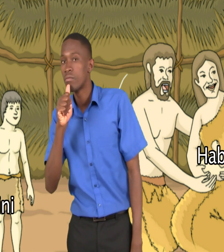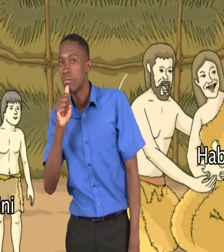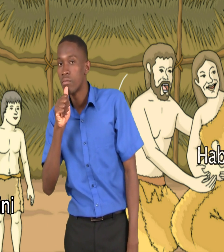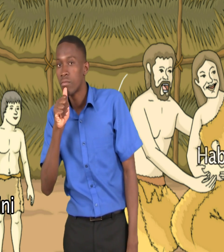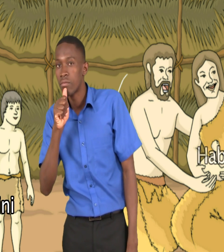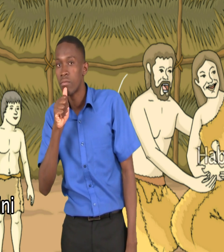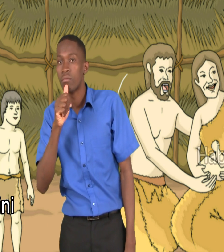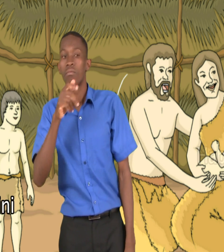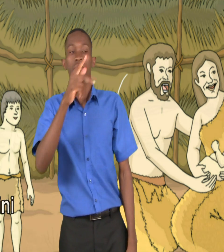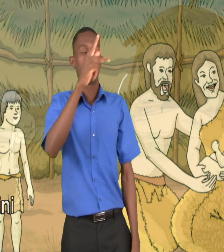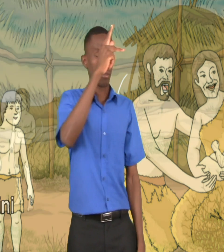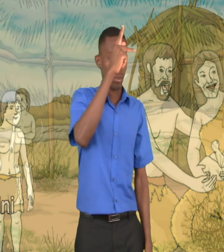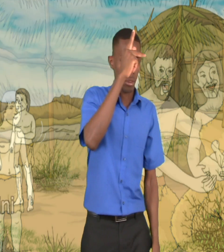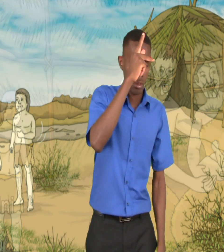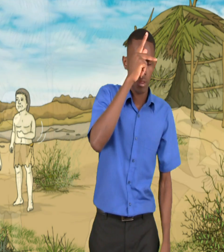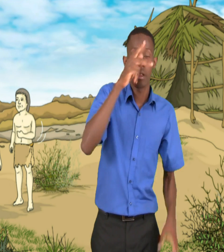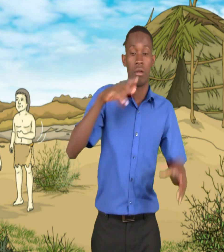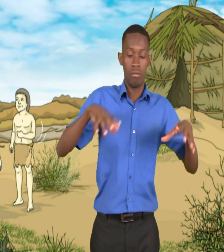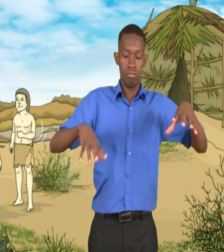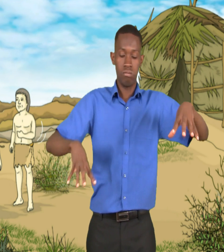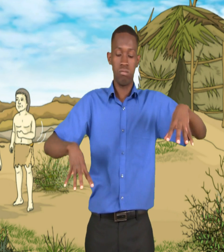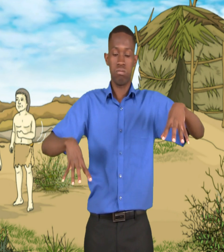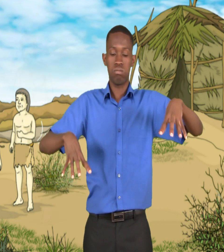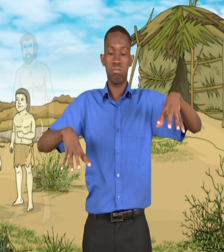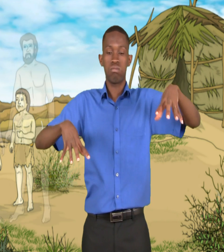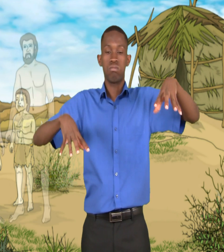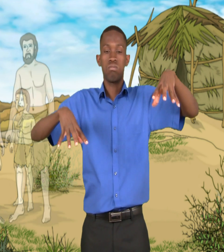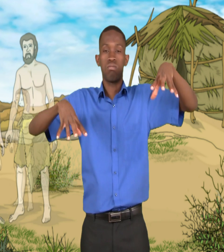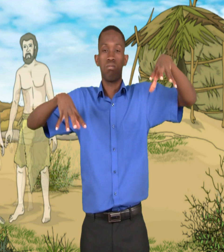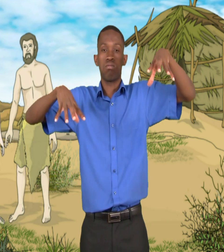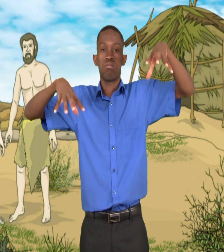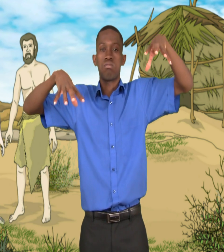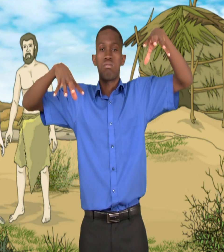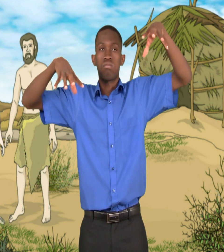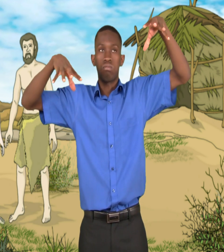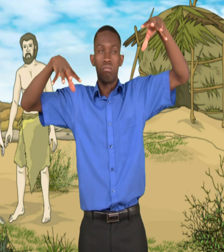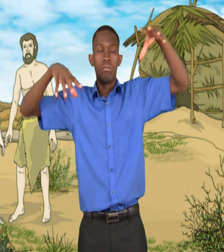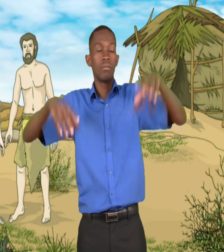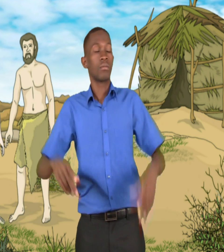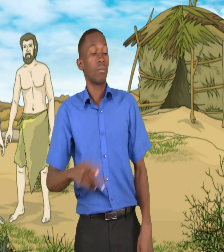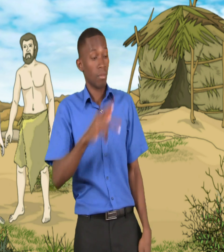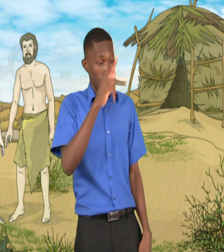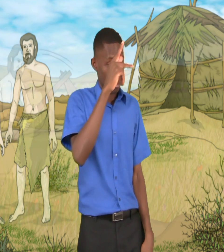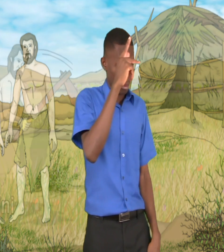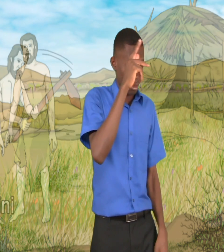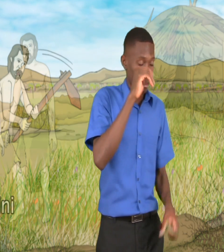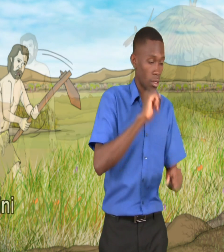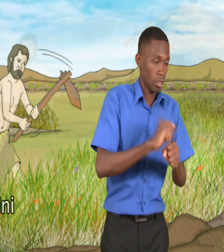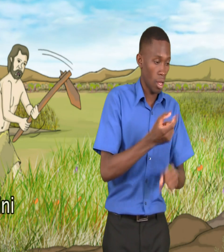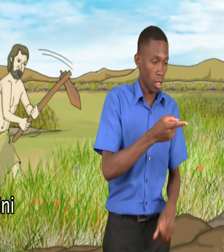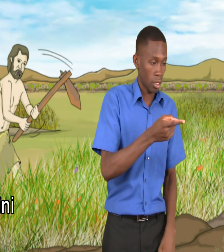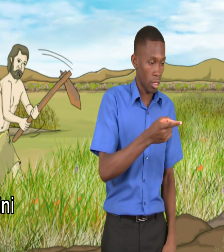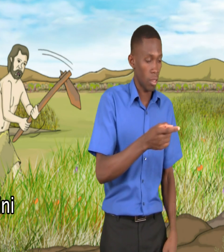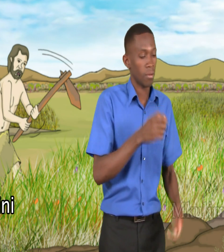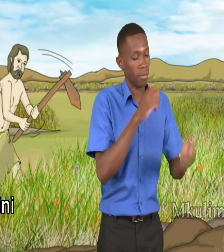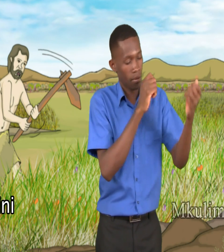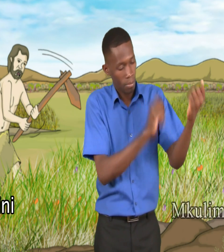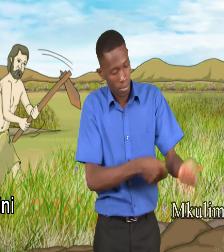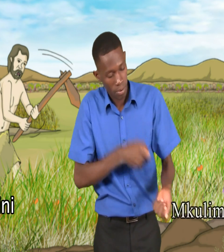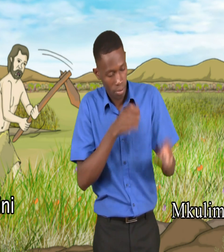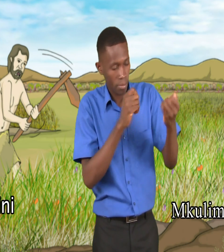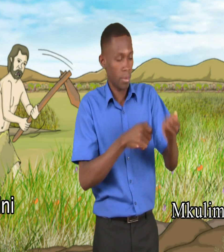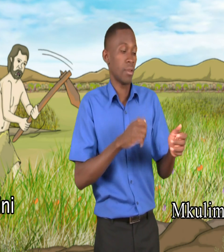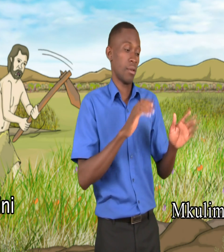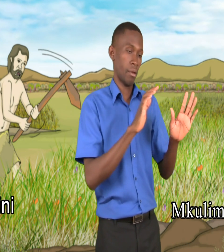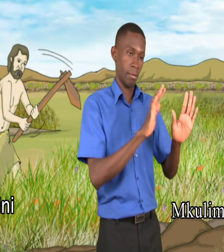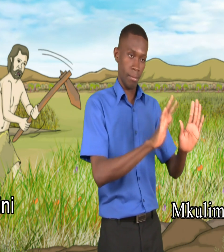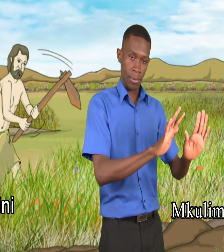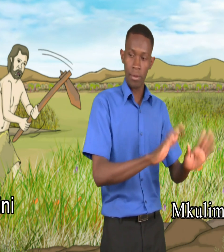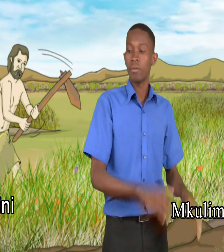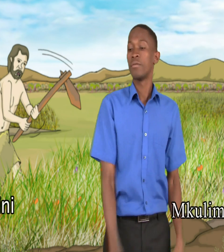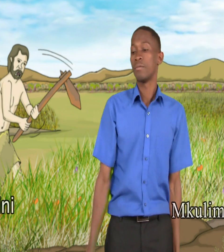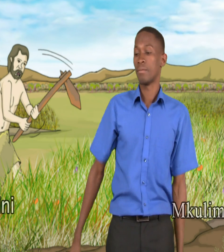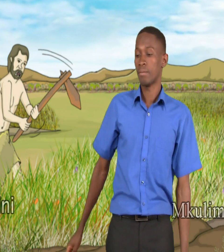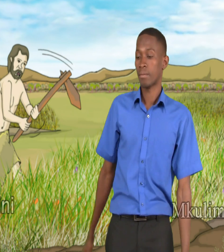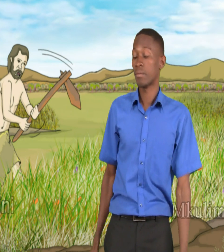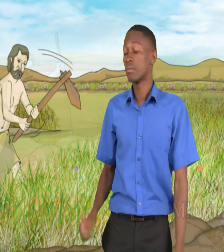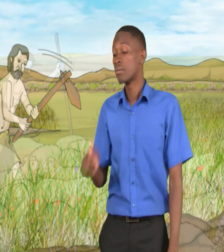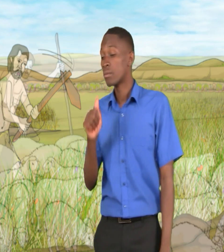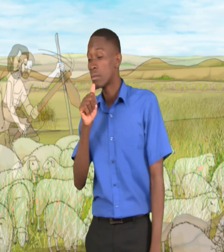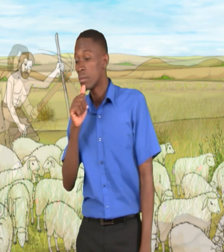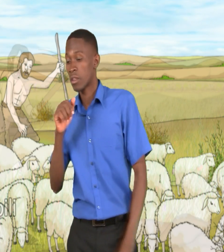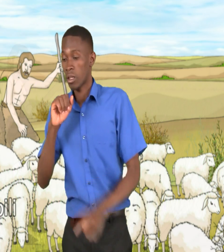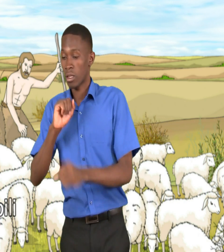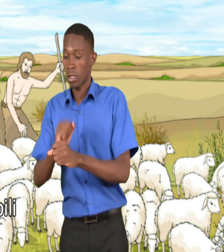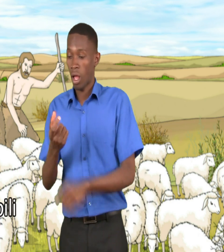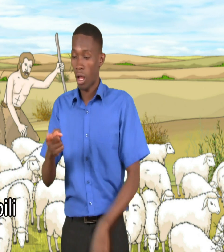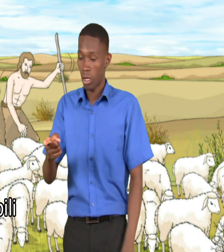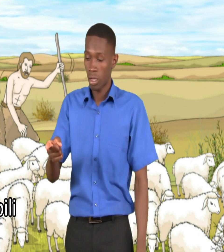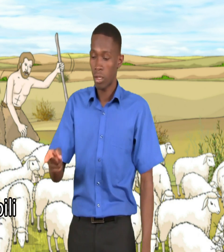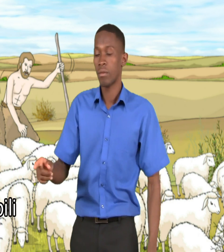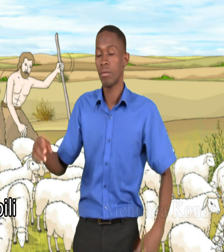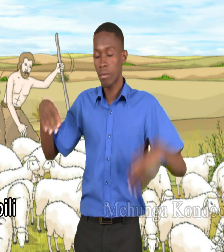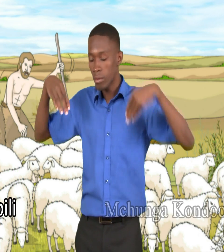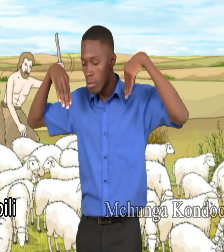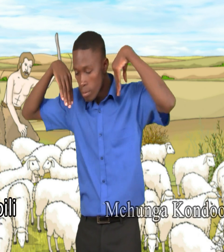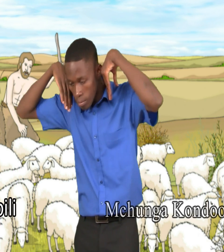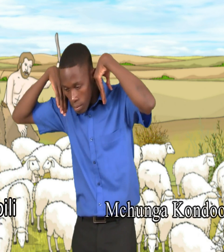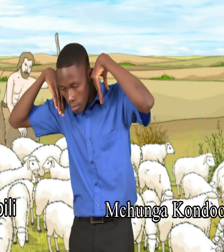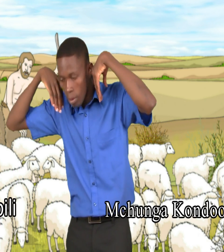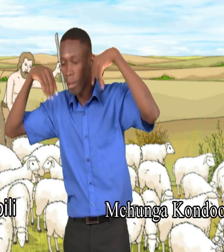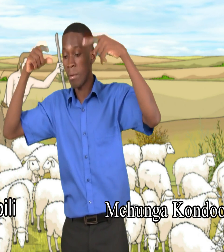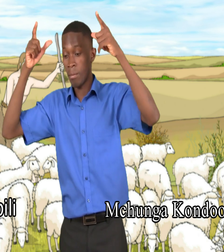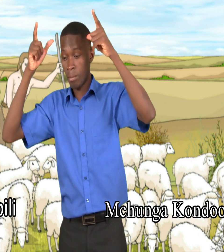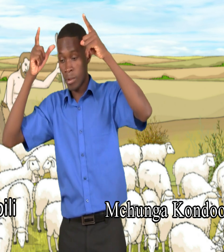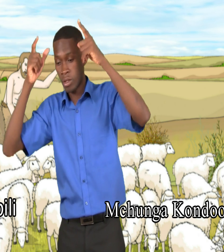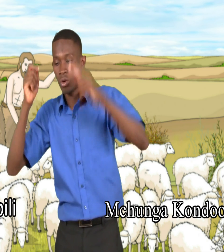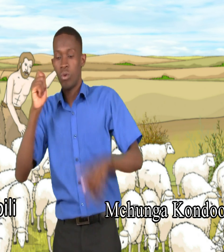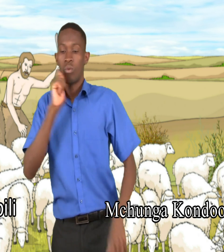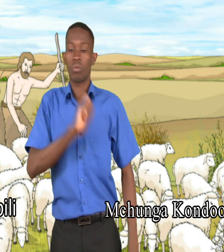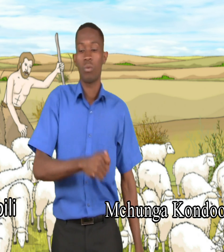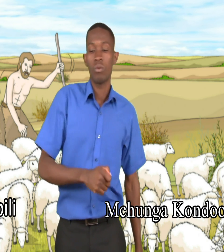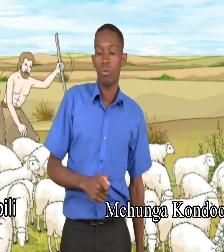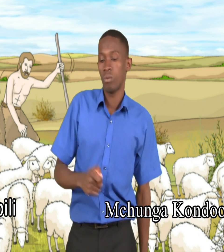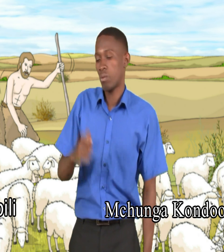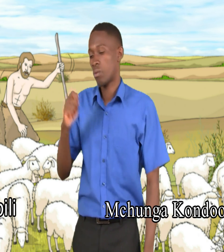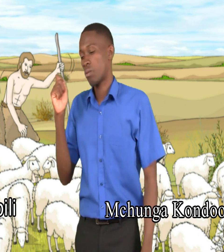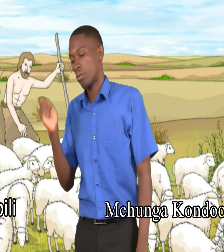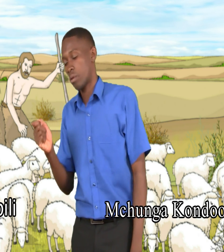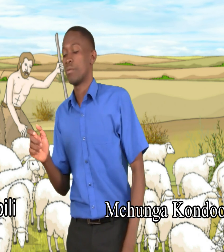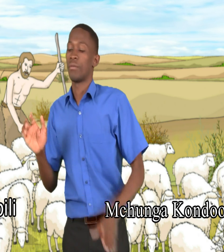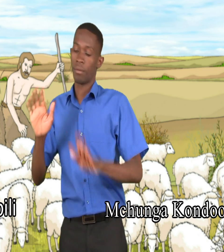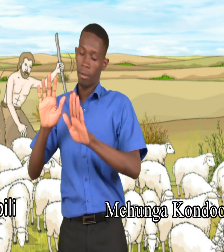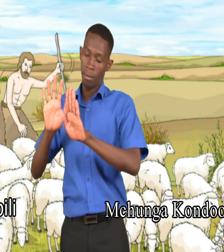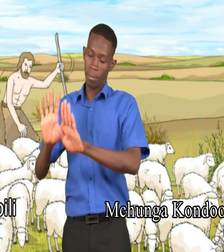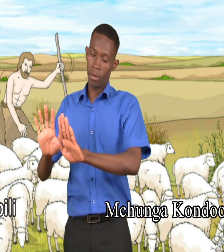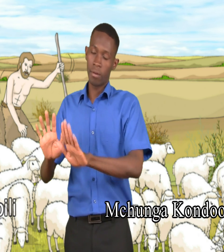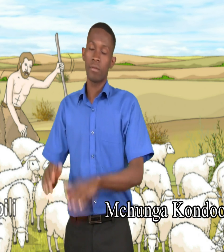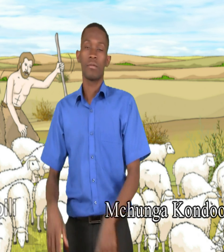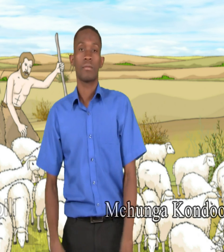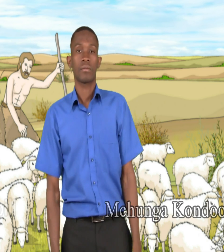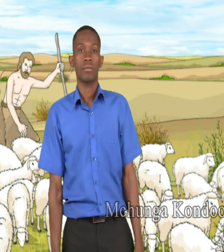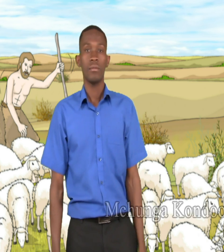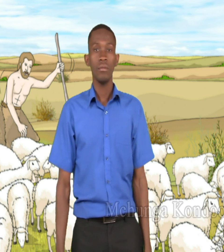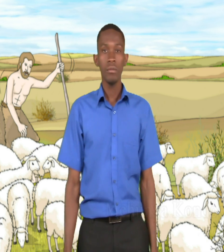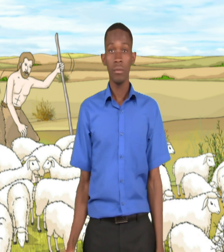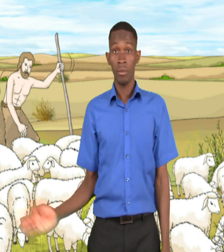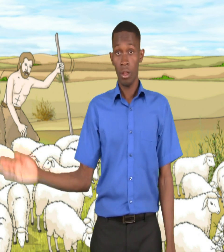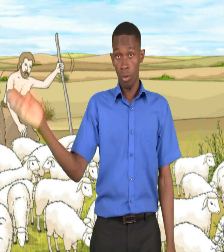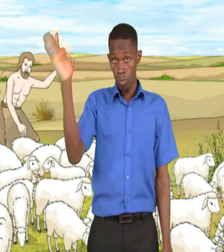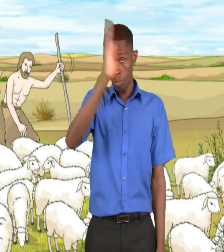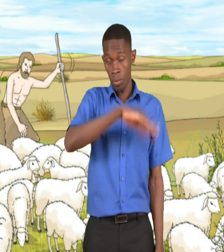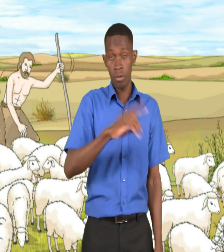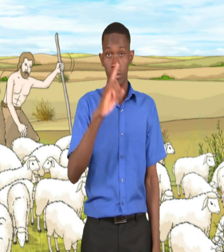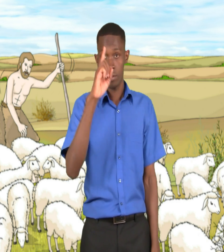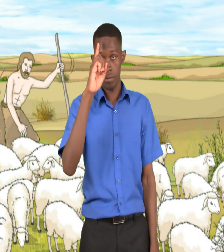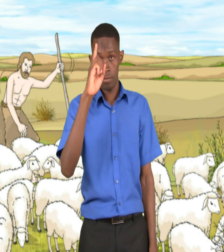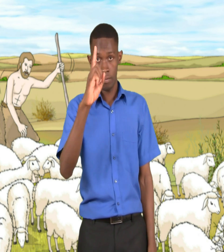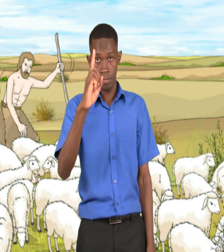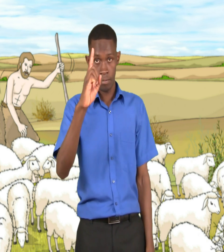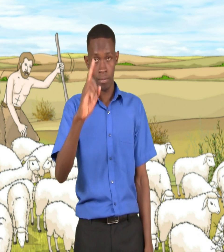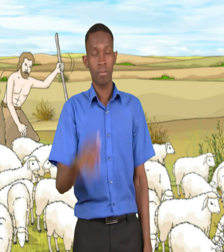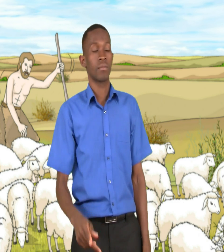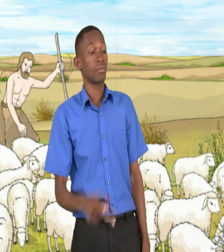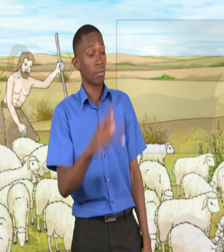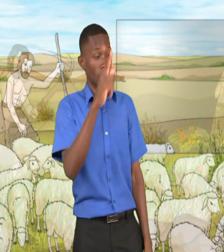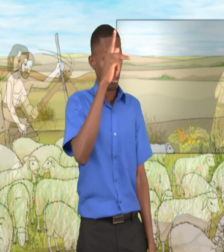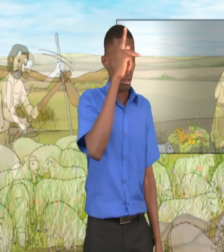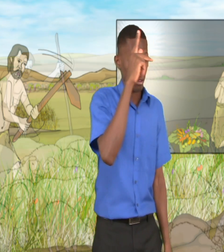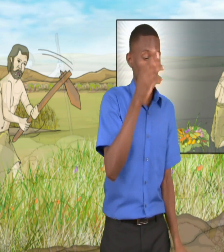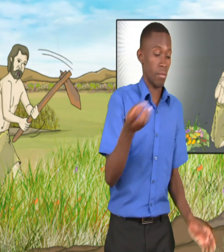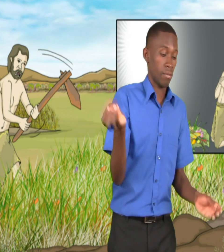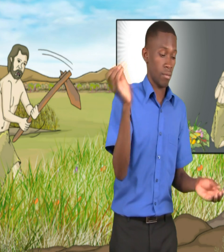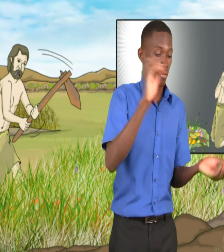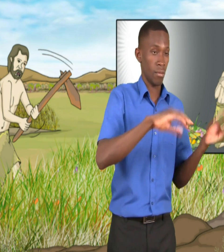Now Abel was a keeper of sheep, while Cain was a tiller of the soil.